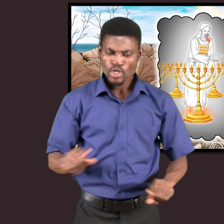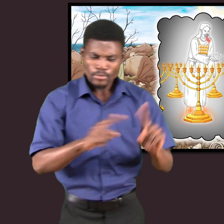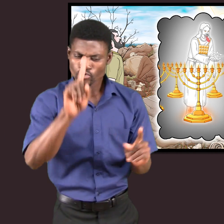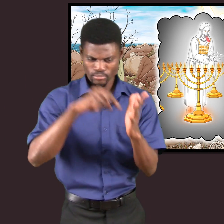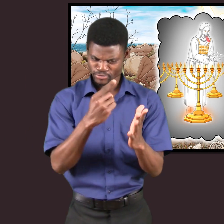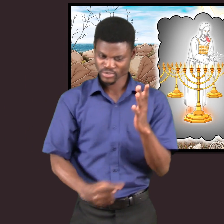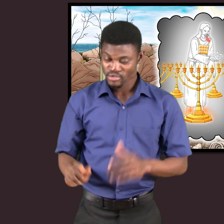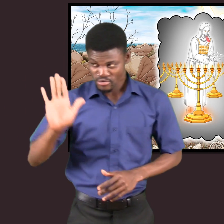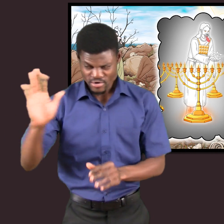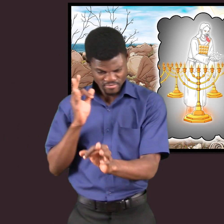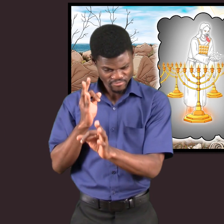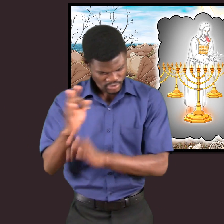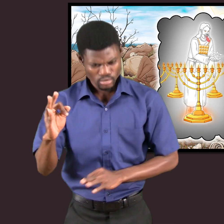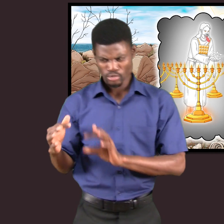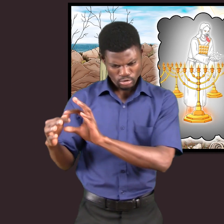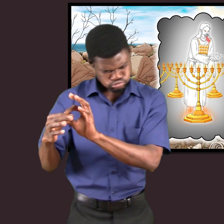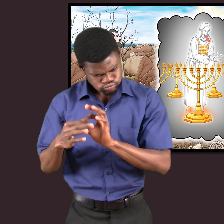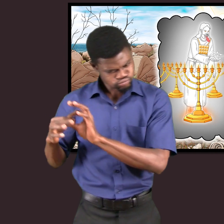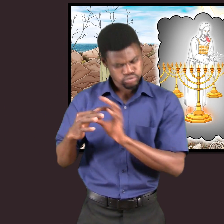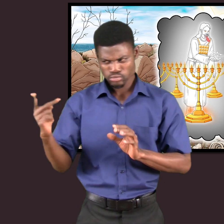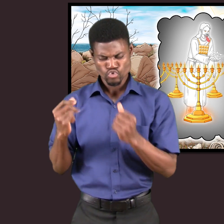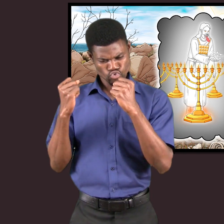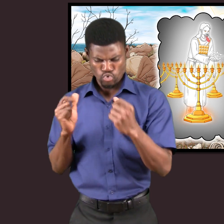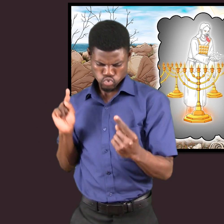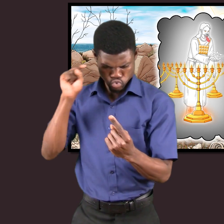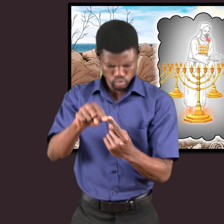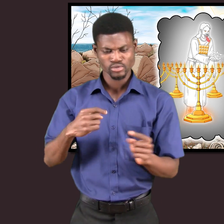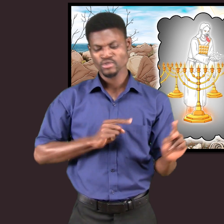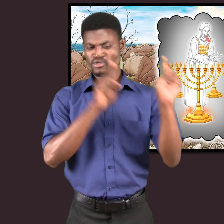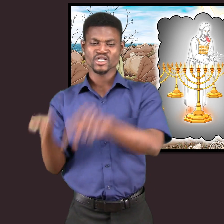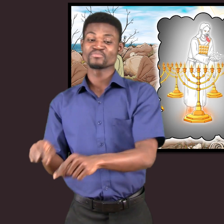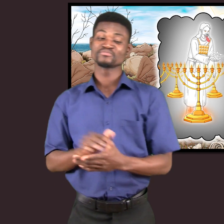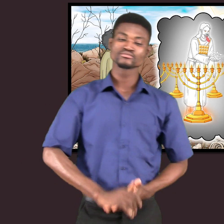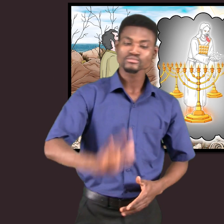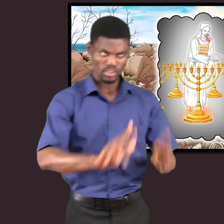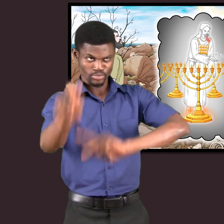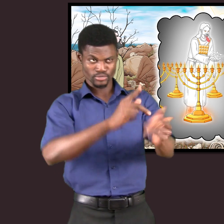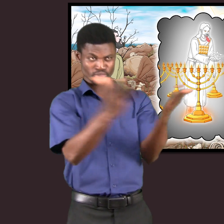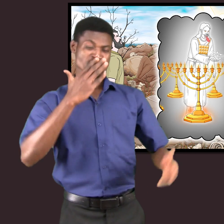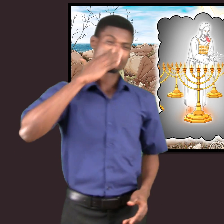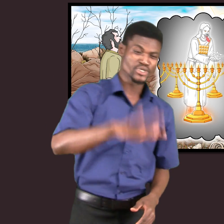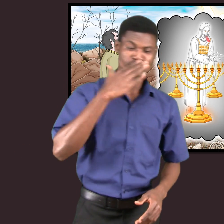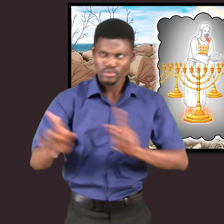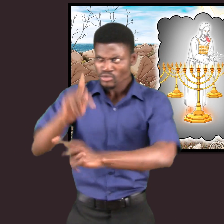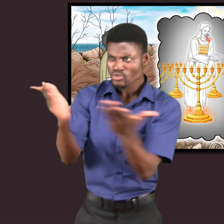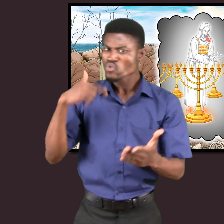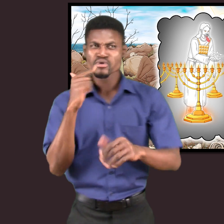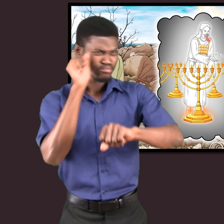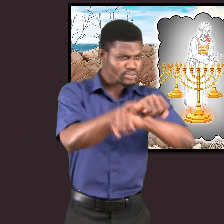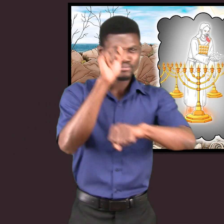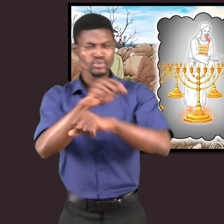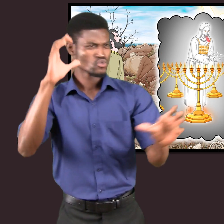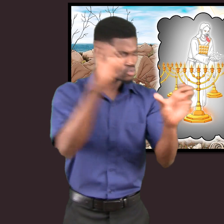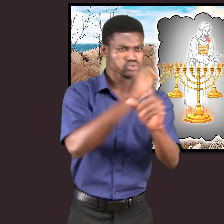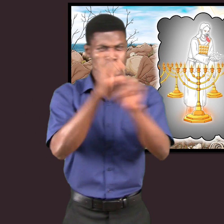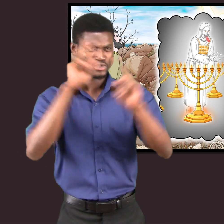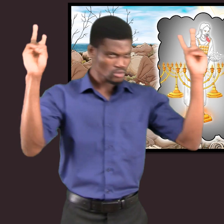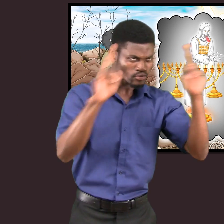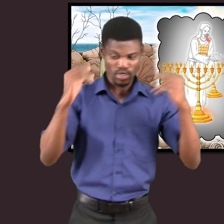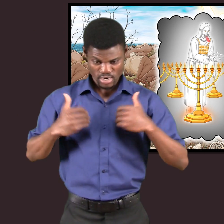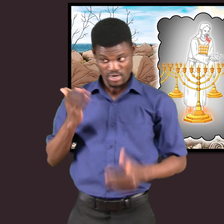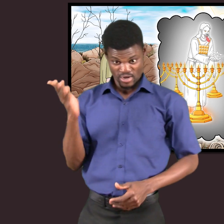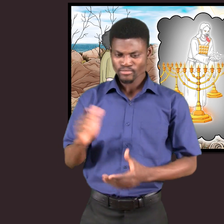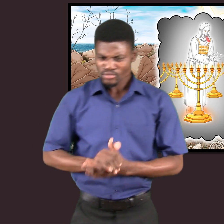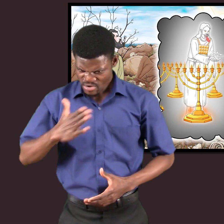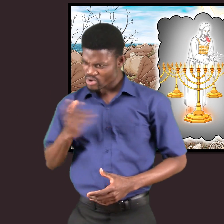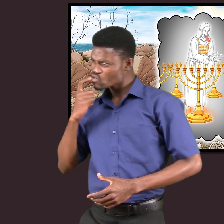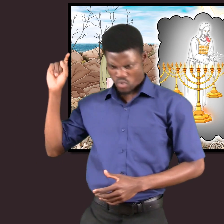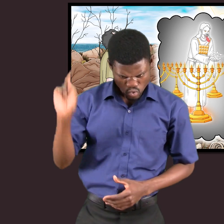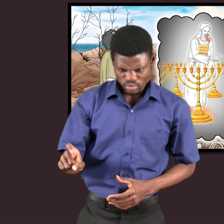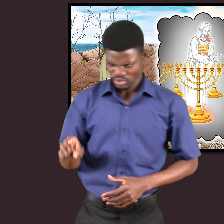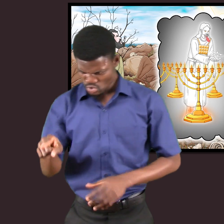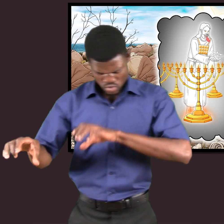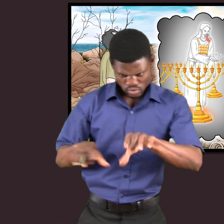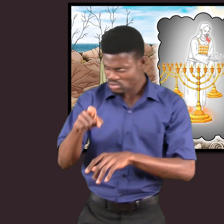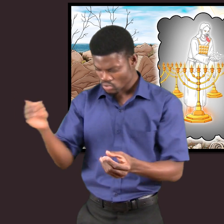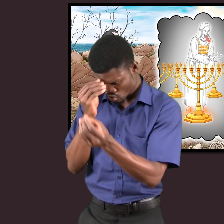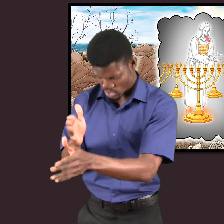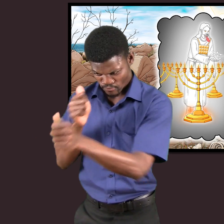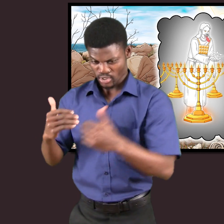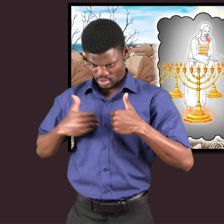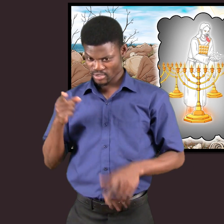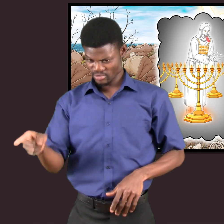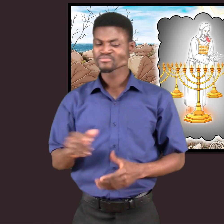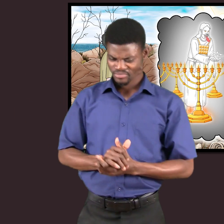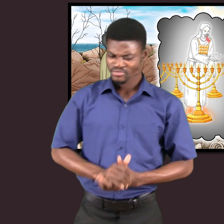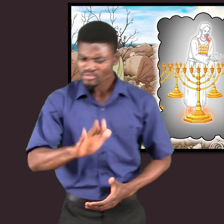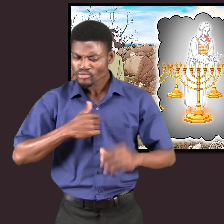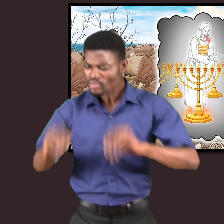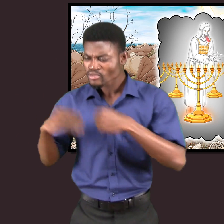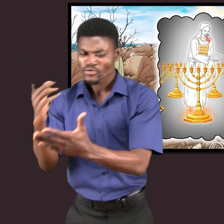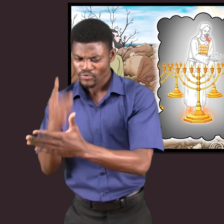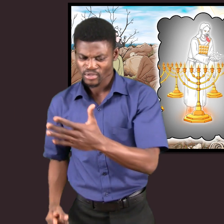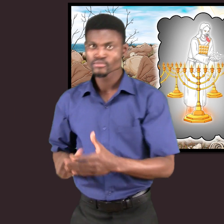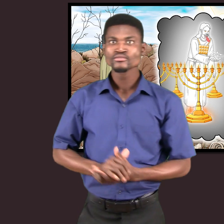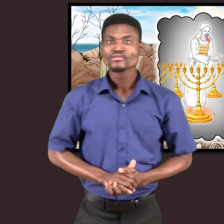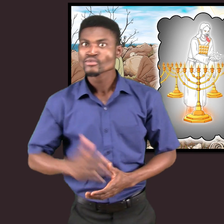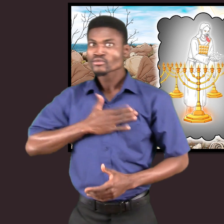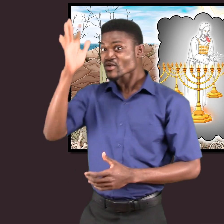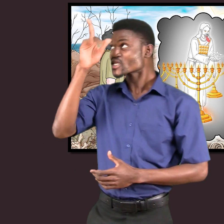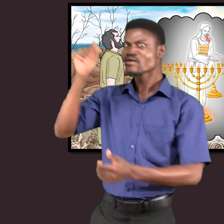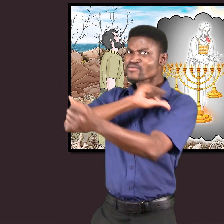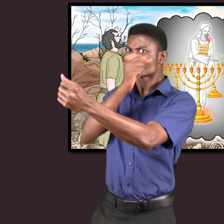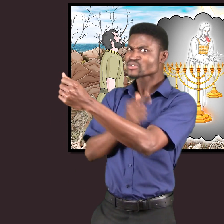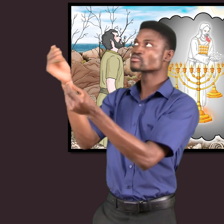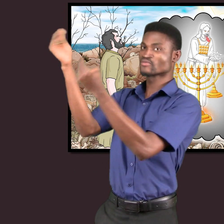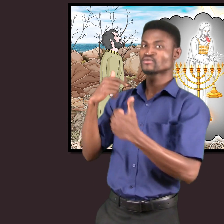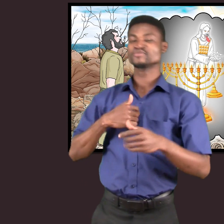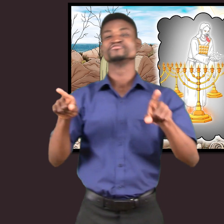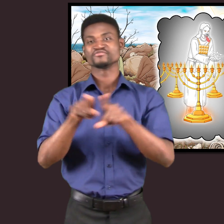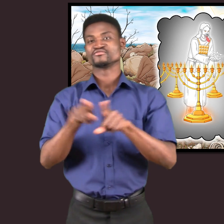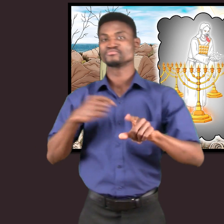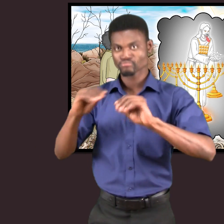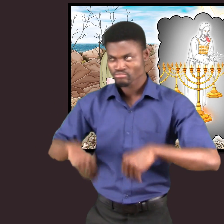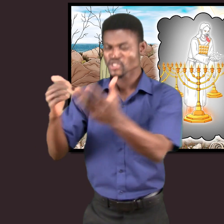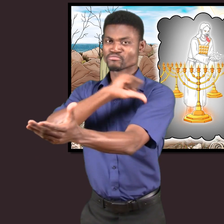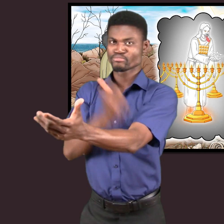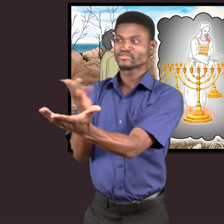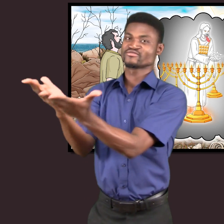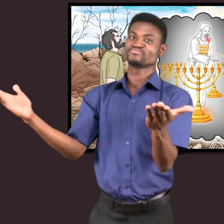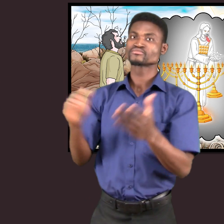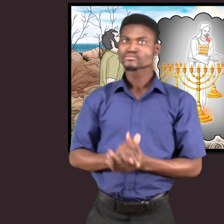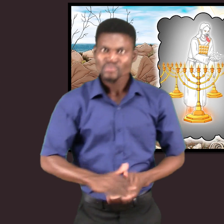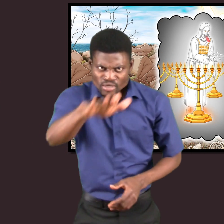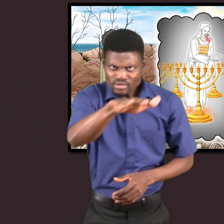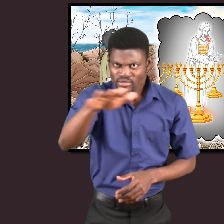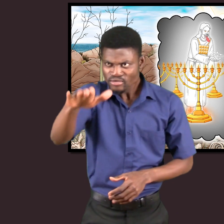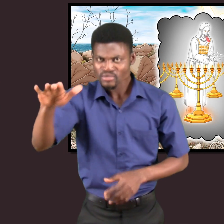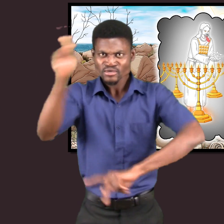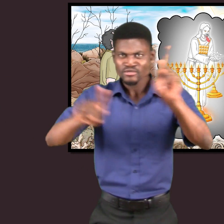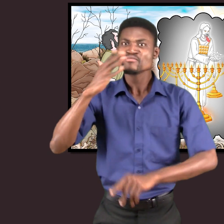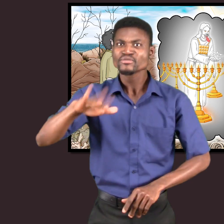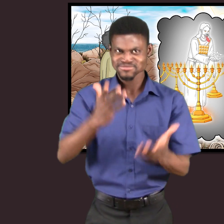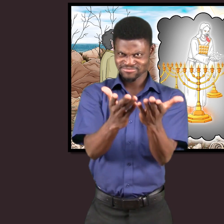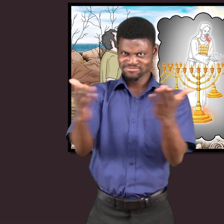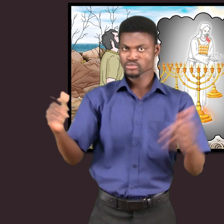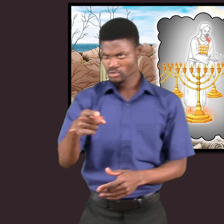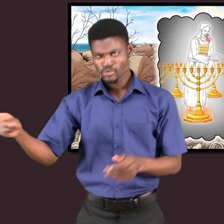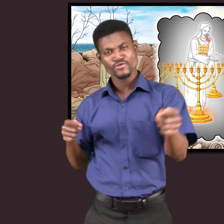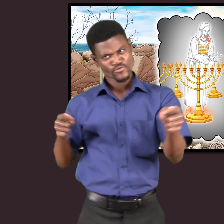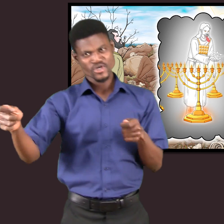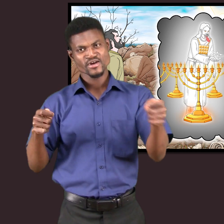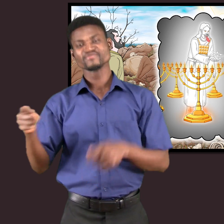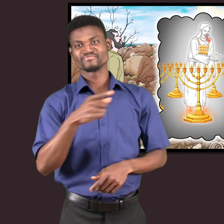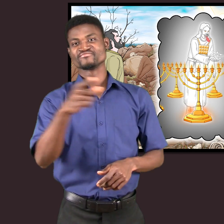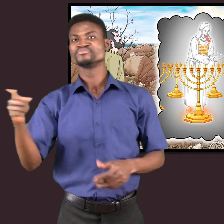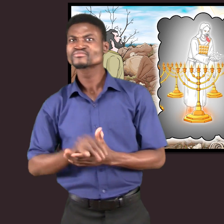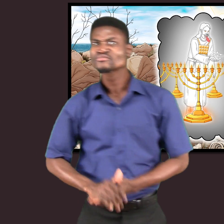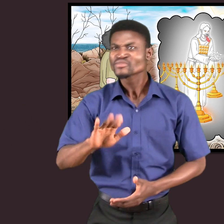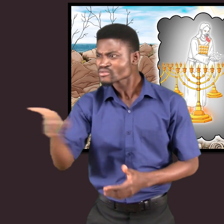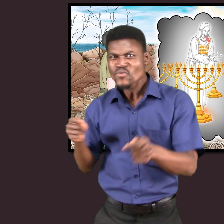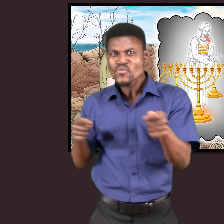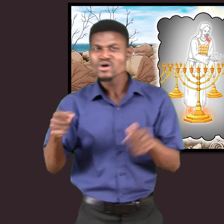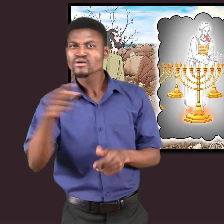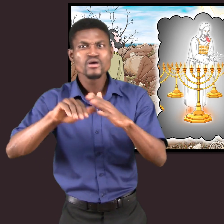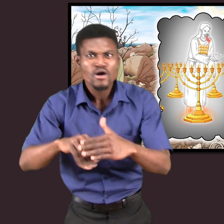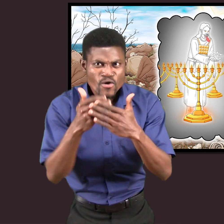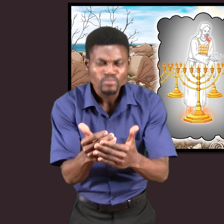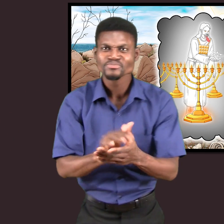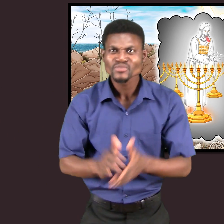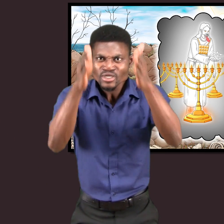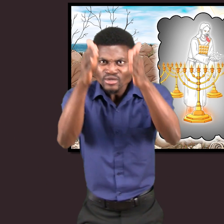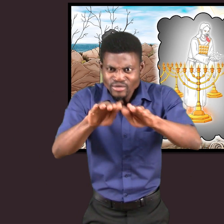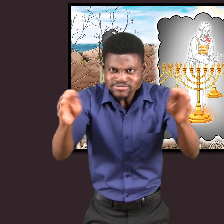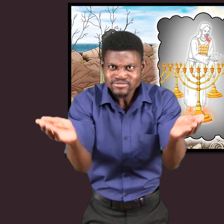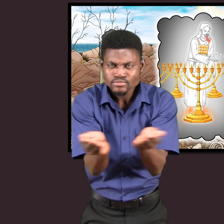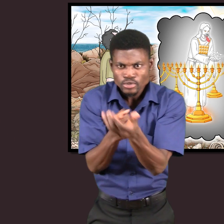Nevertheless, hold fast to what you have until I come. And to the one who overcomes and continues in My work until the end, I will give authority over the nations.